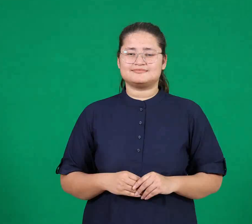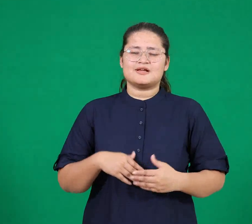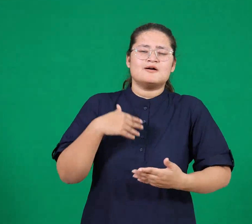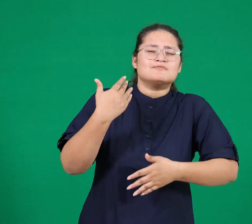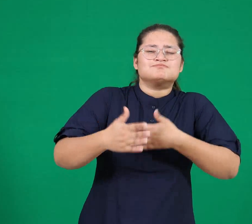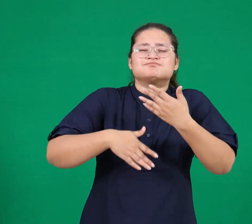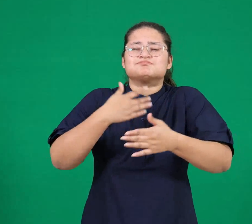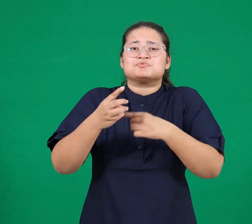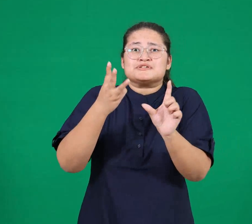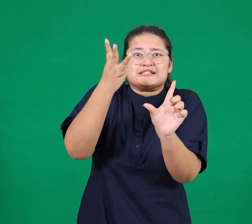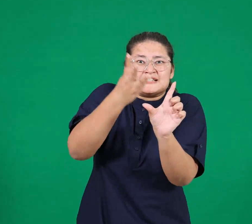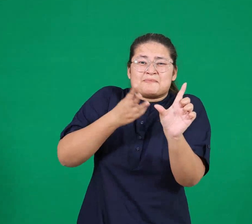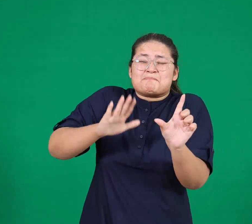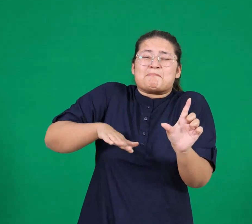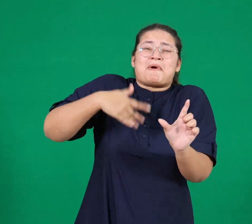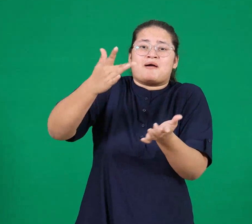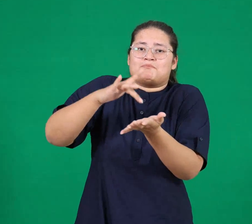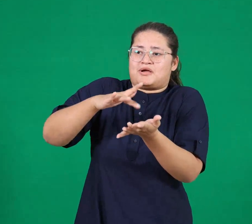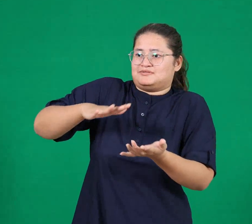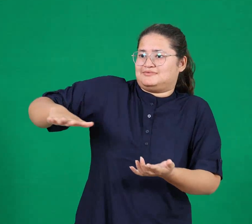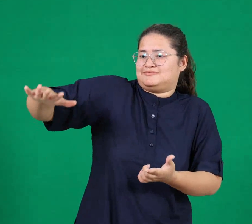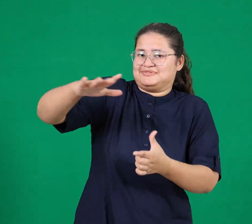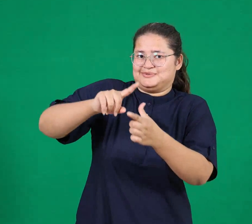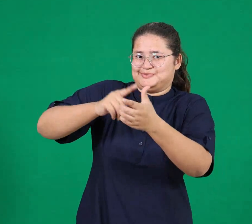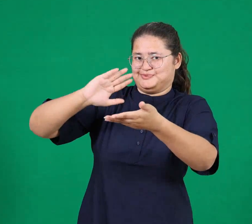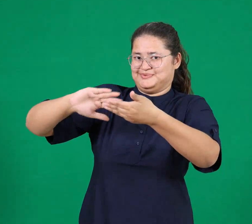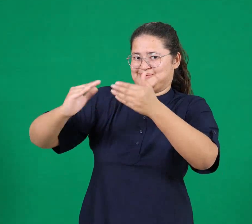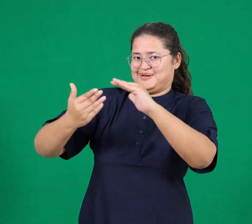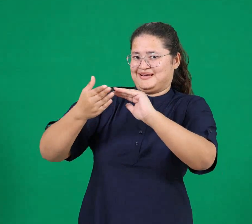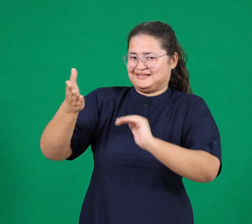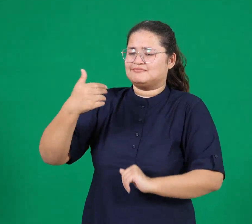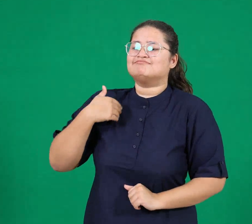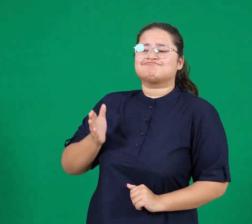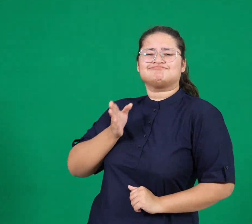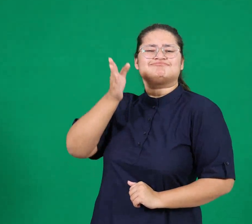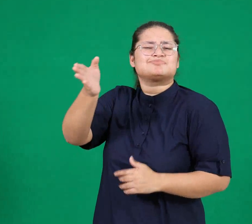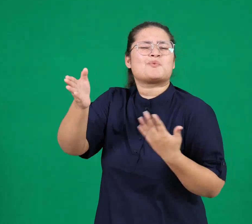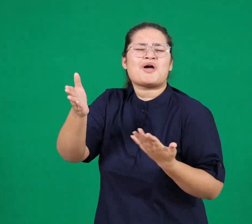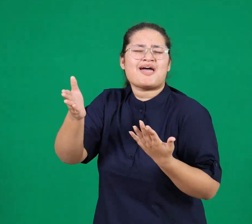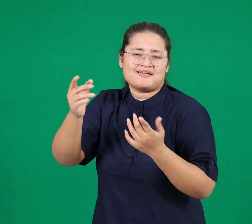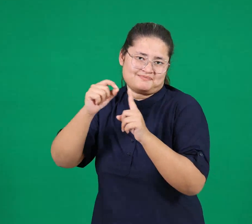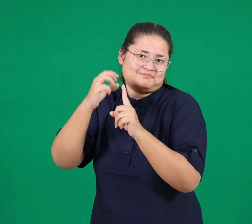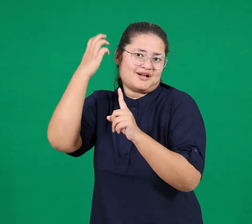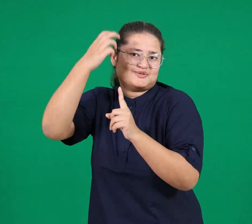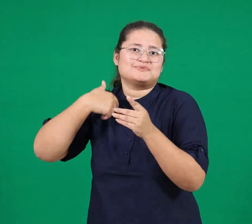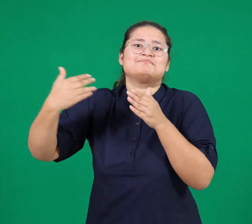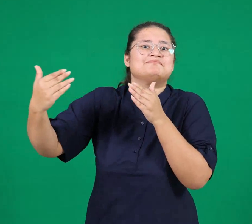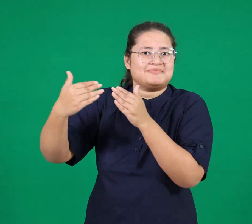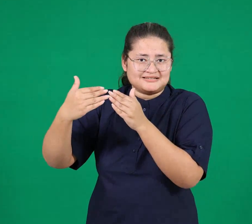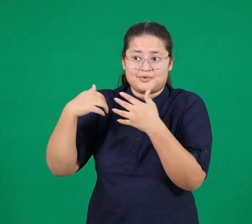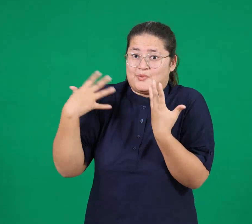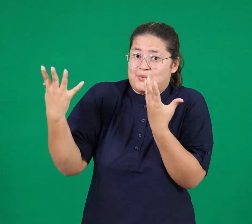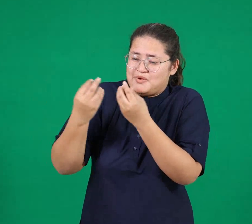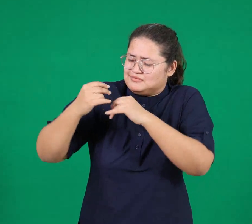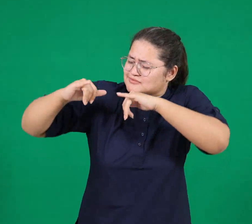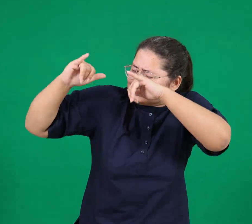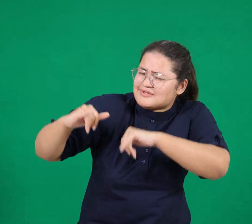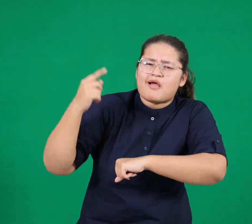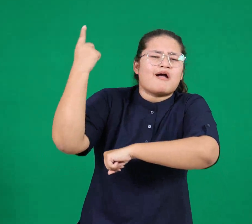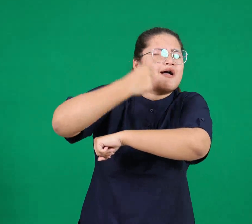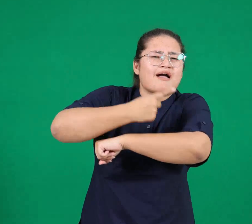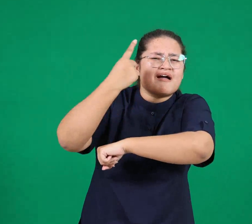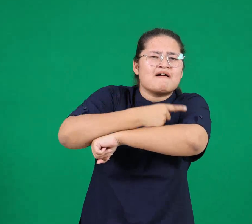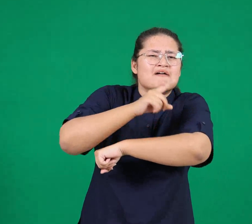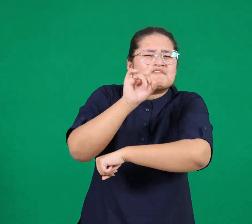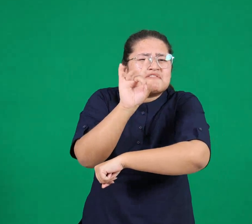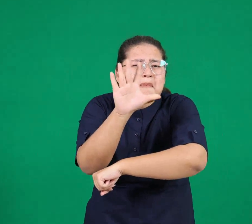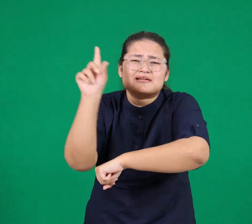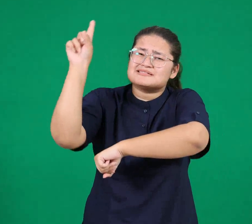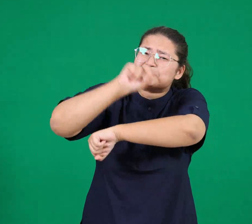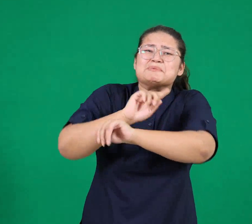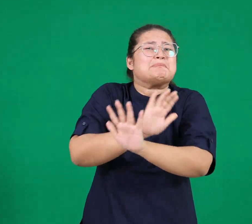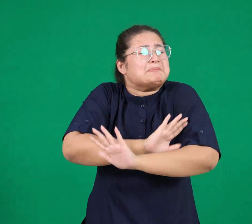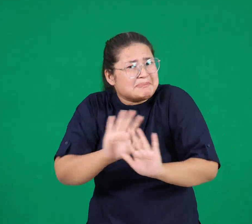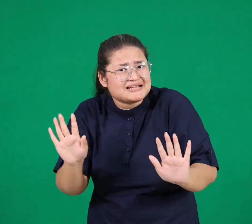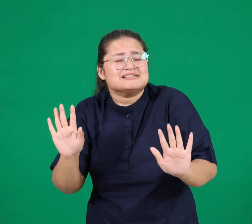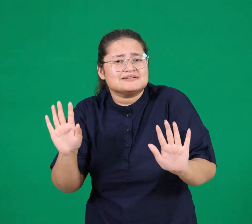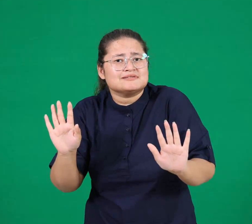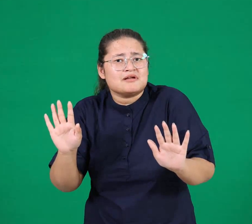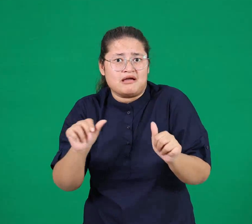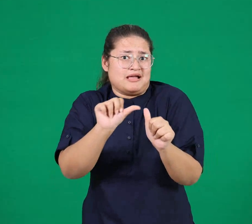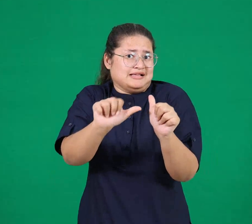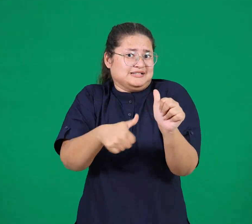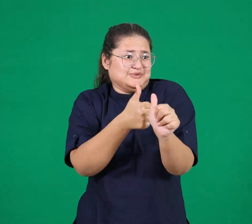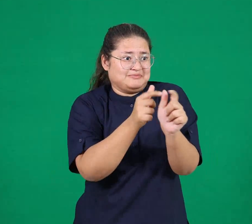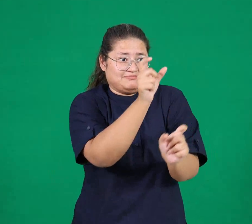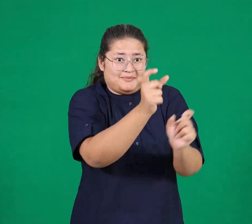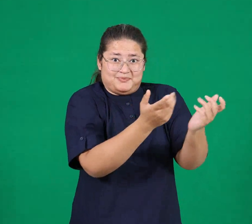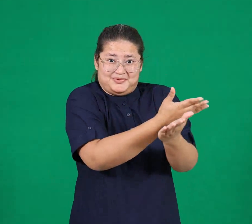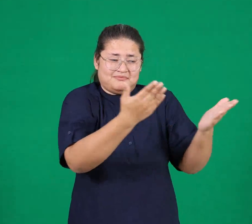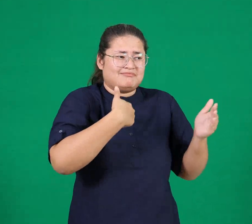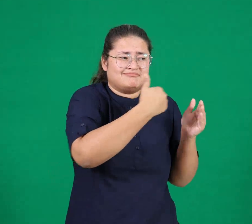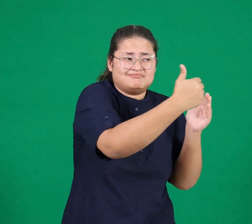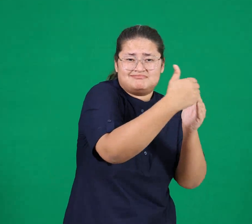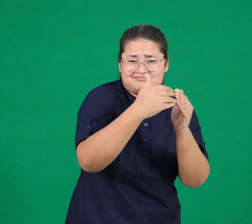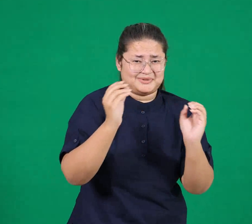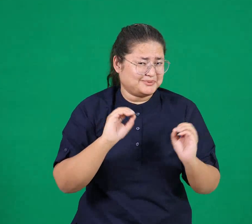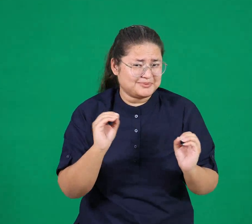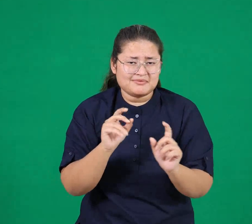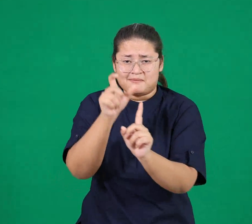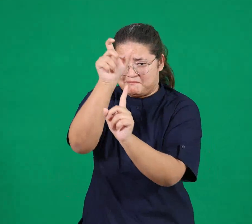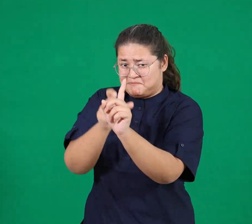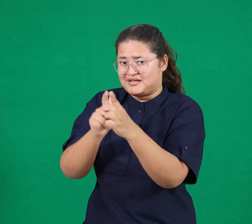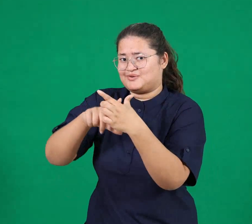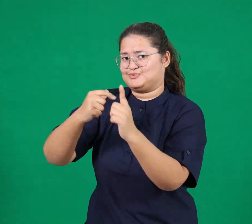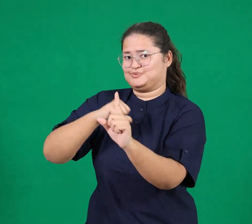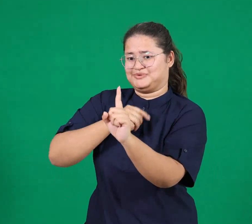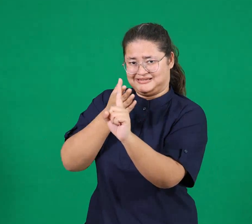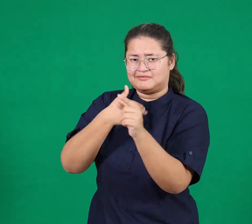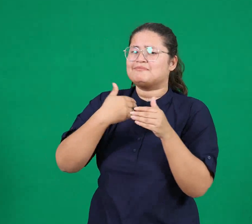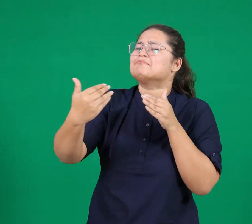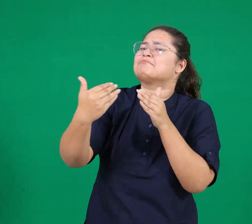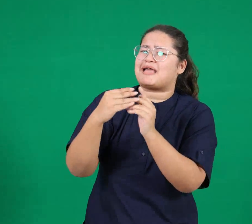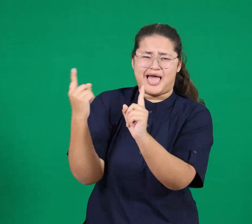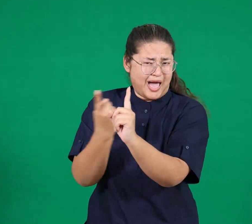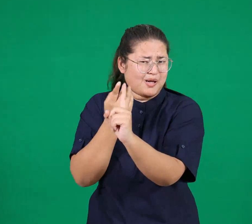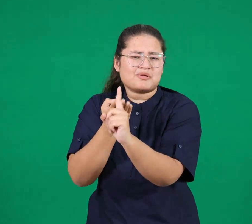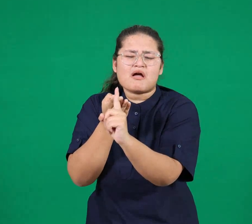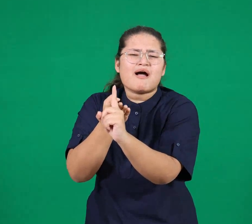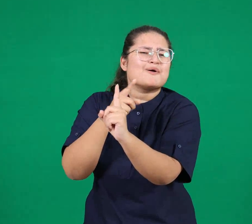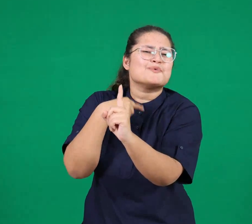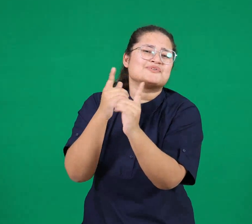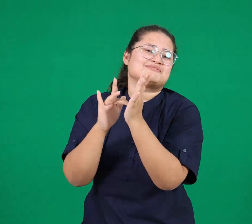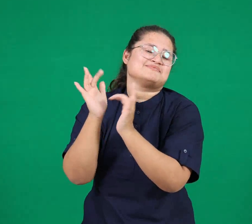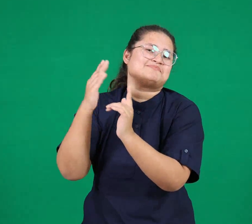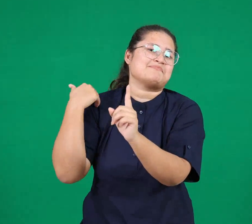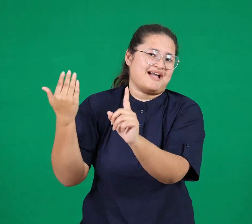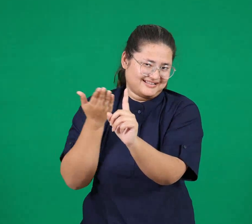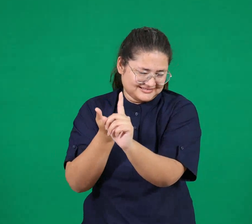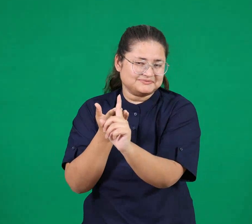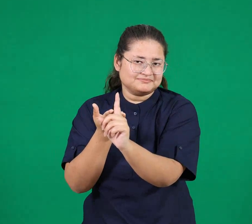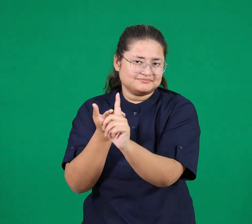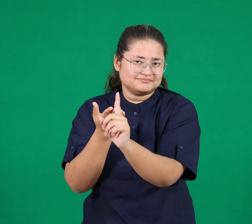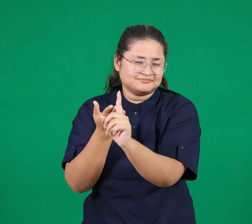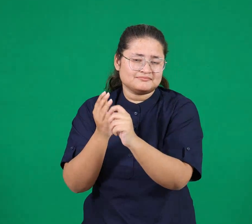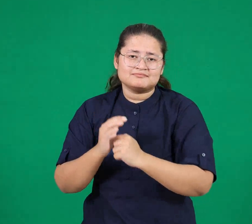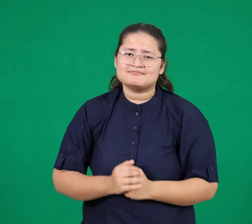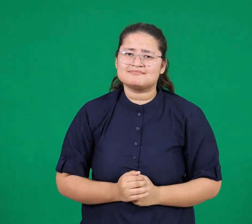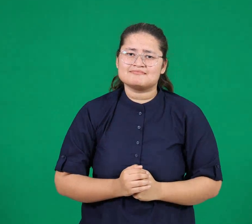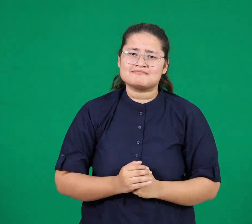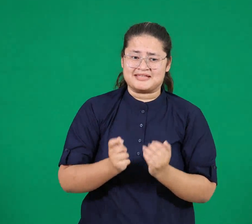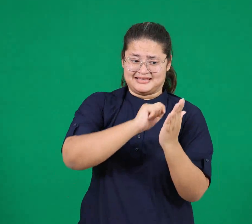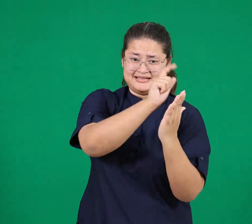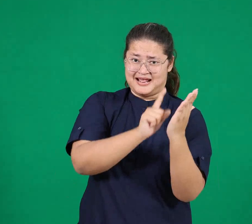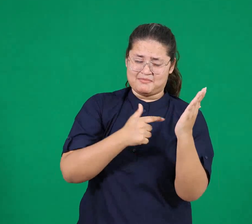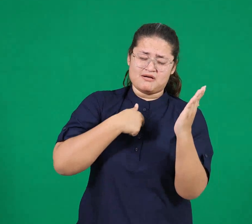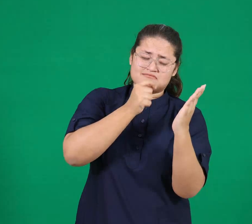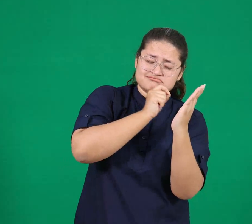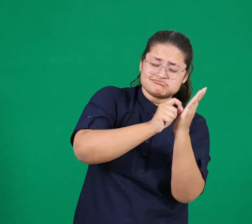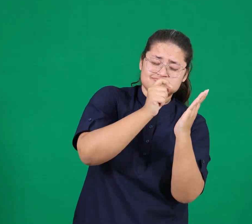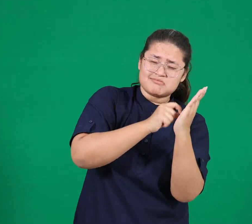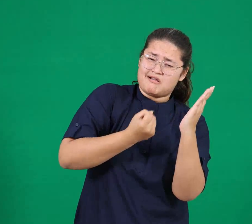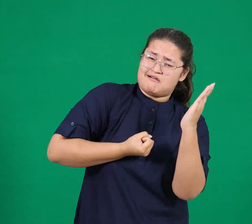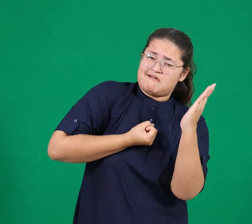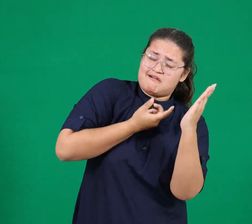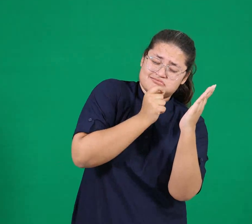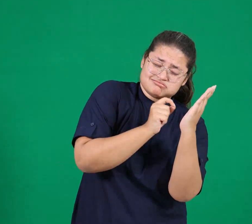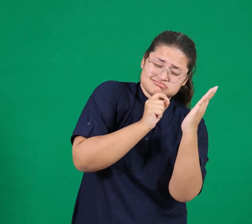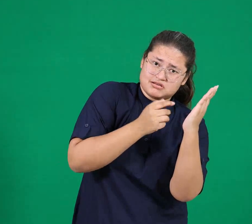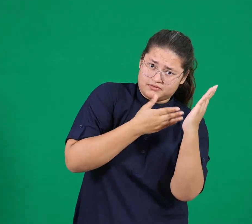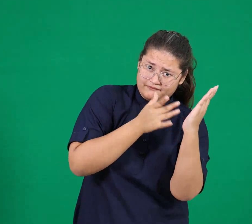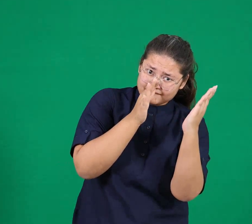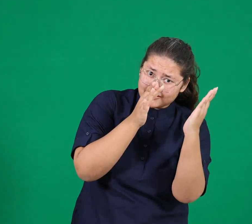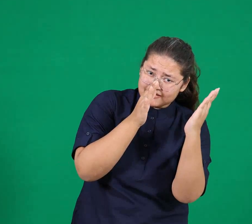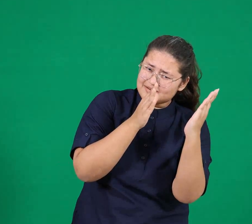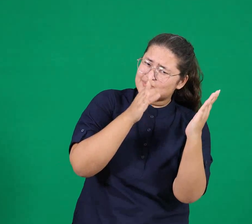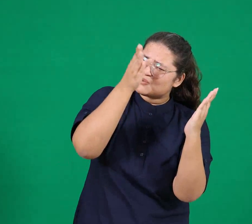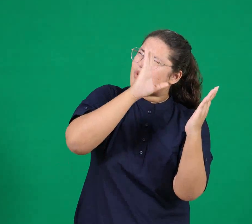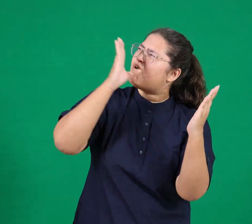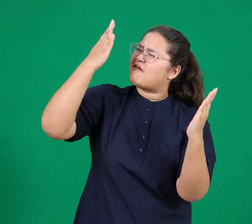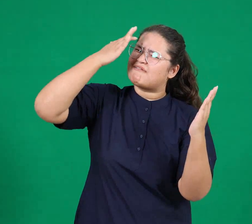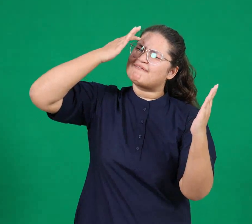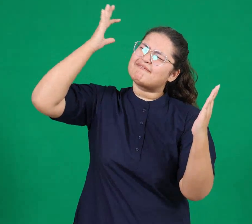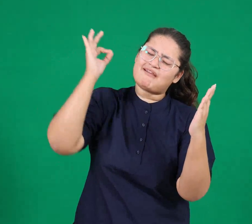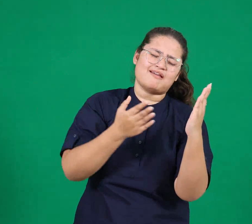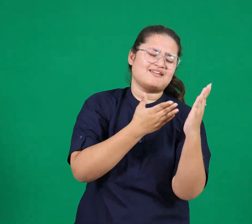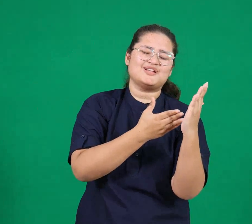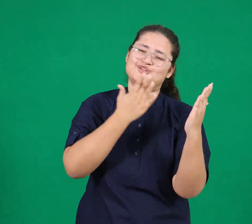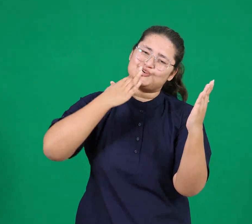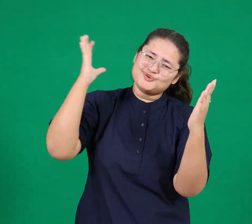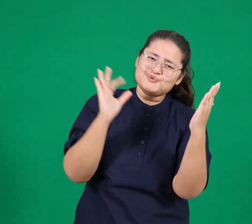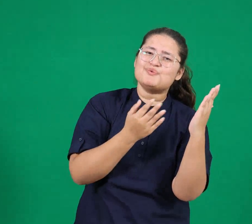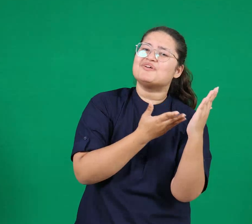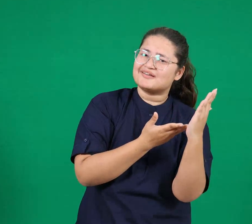Only after three years did I go up to Jerusalem to confer with Cephas, and I stayed with him fifteen days. But I saw none of the other apostles except James, the Lord ' s brother.